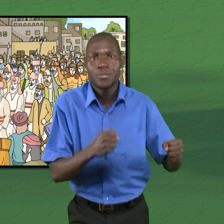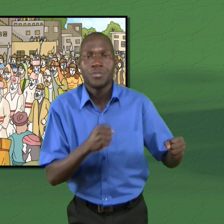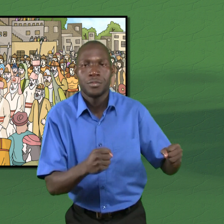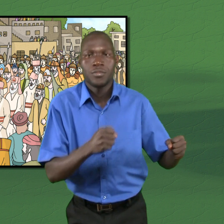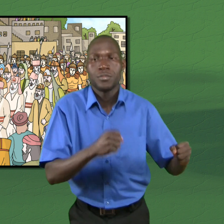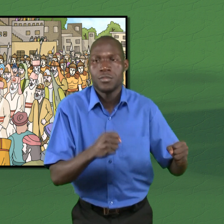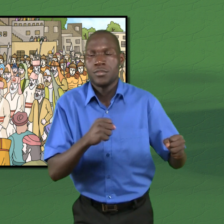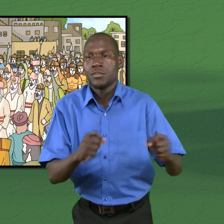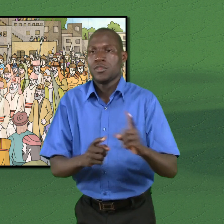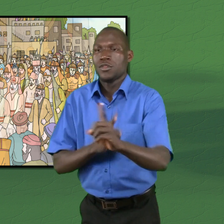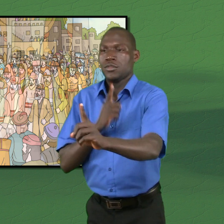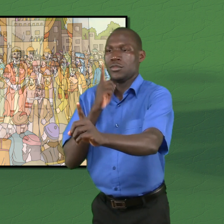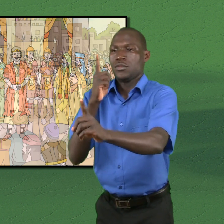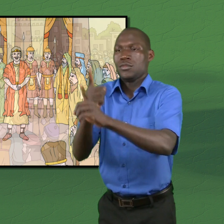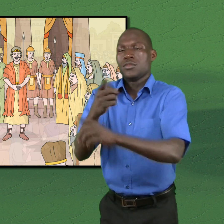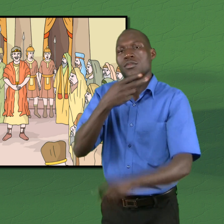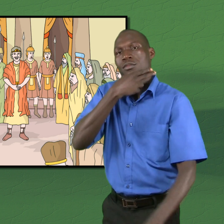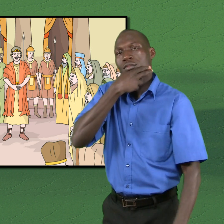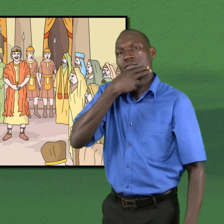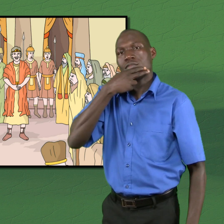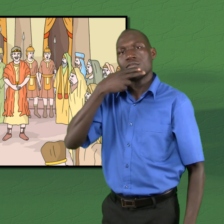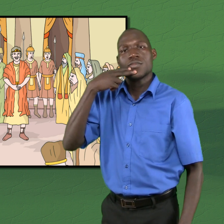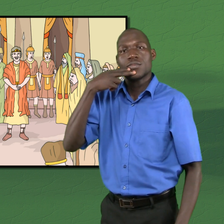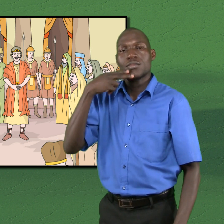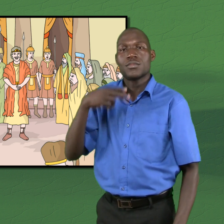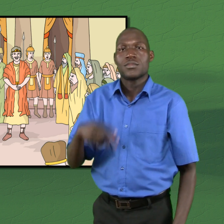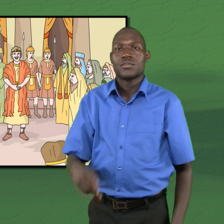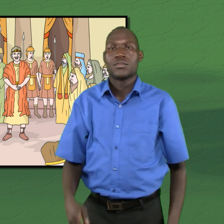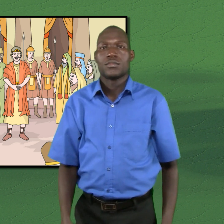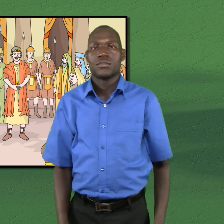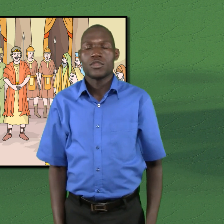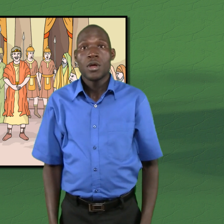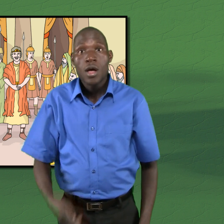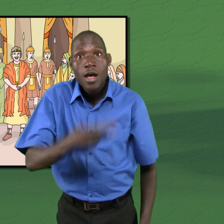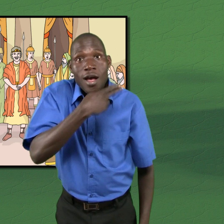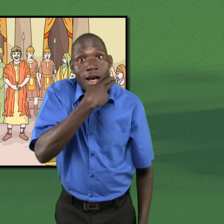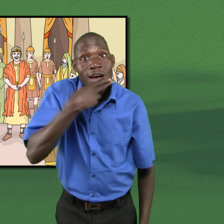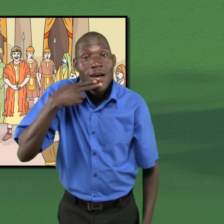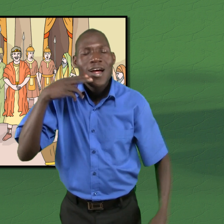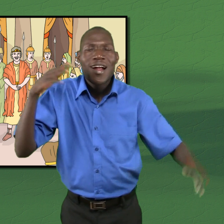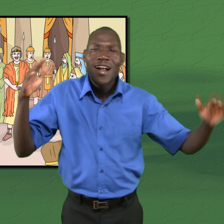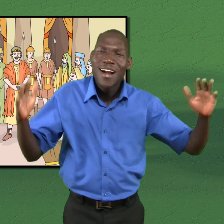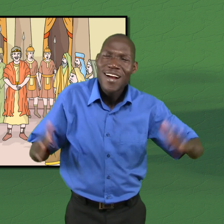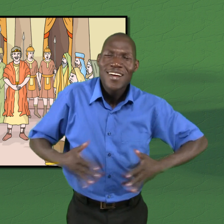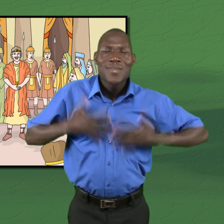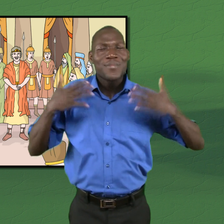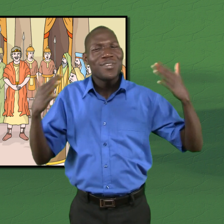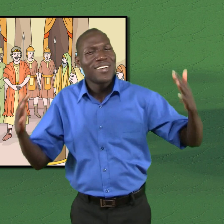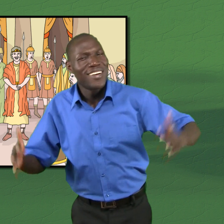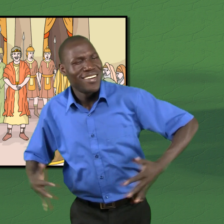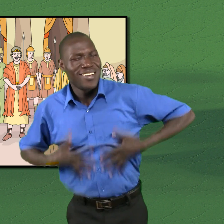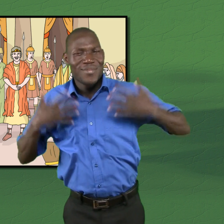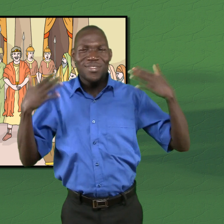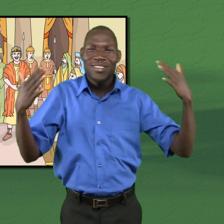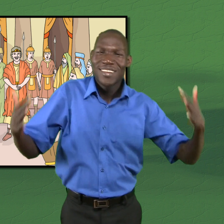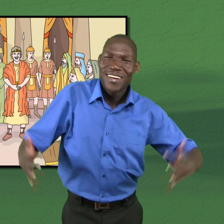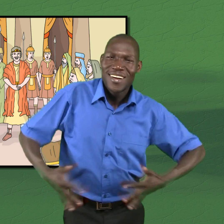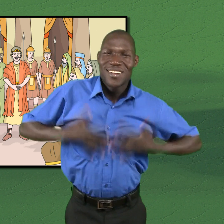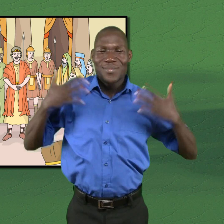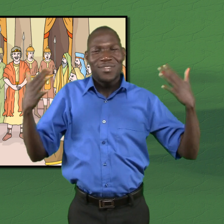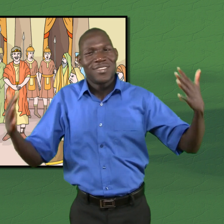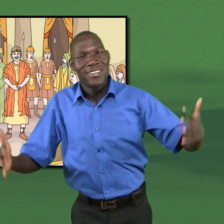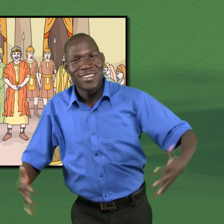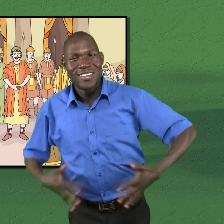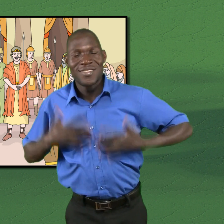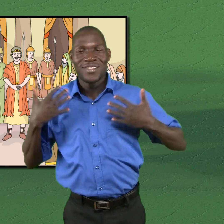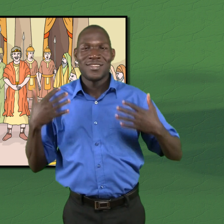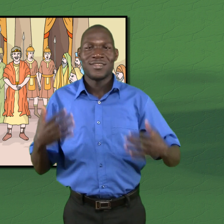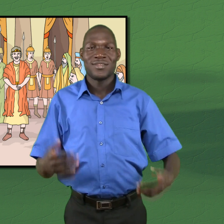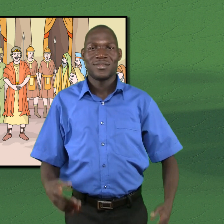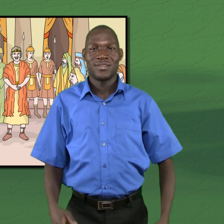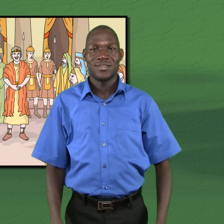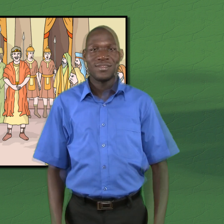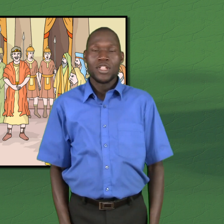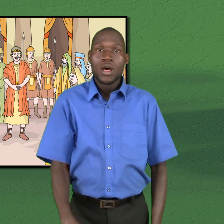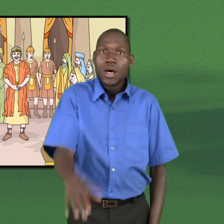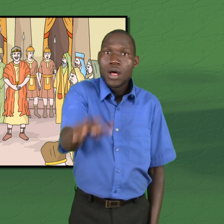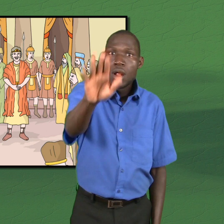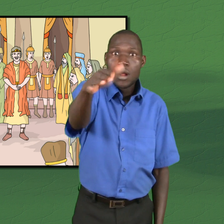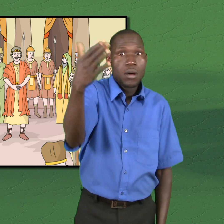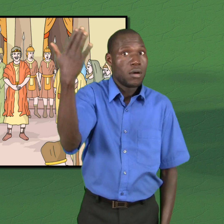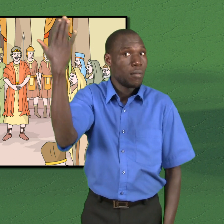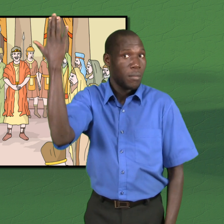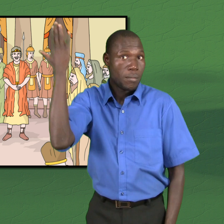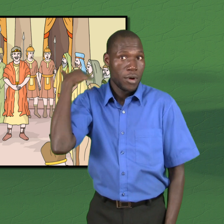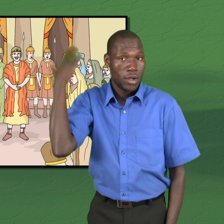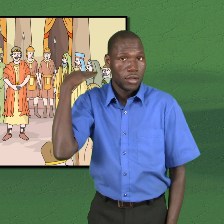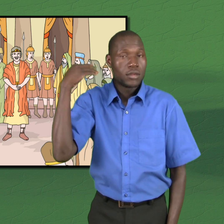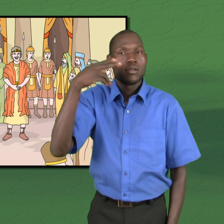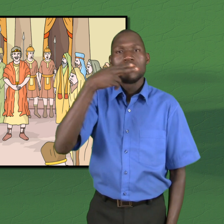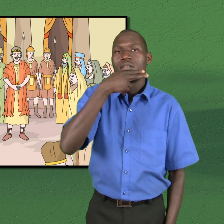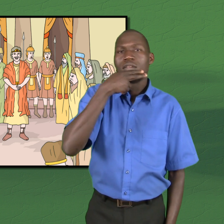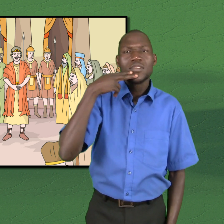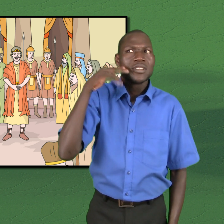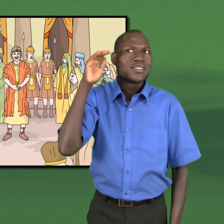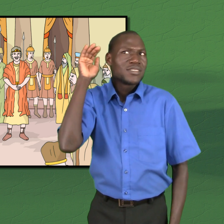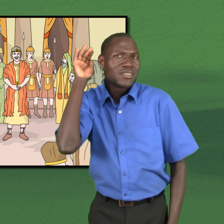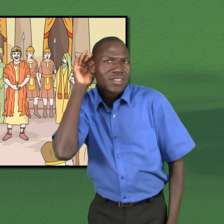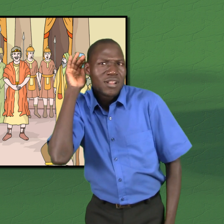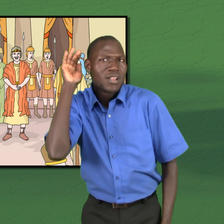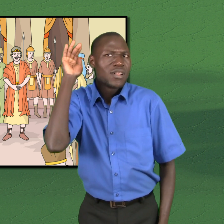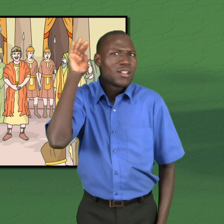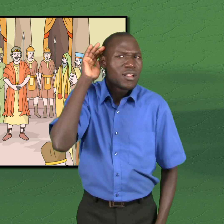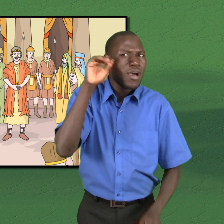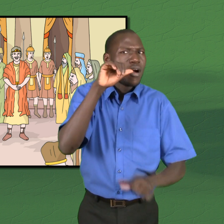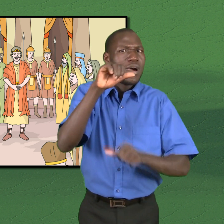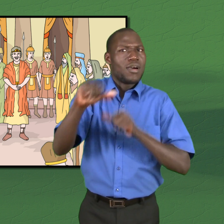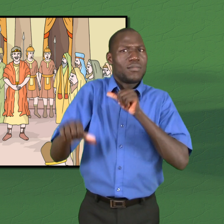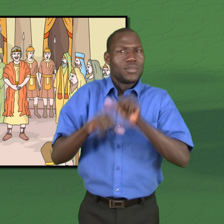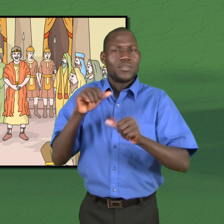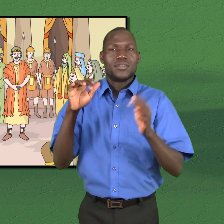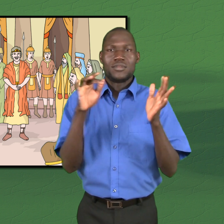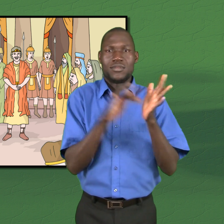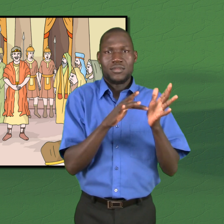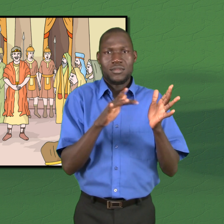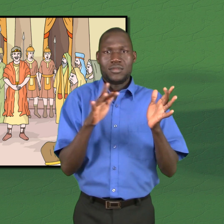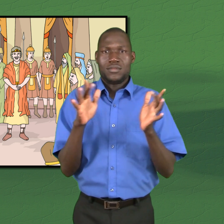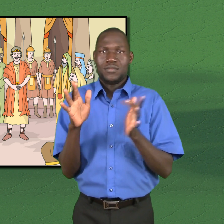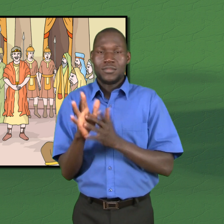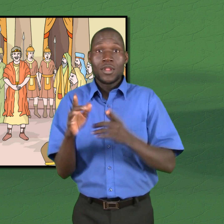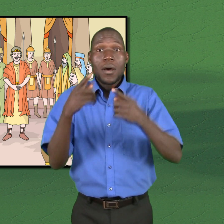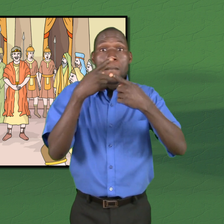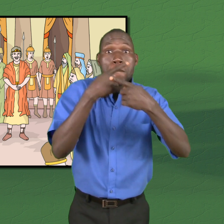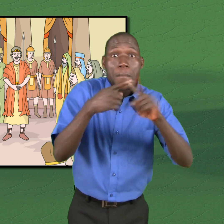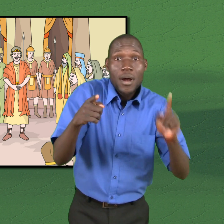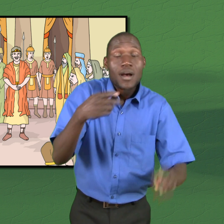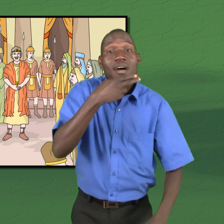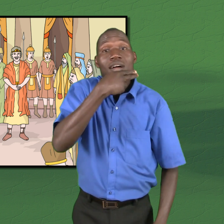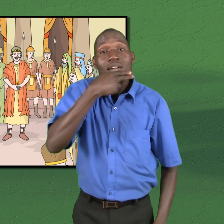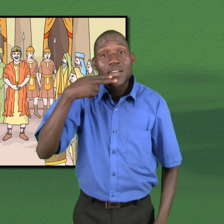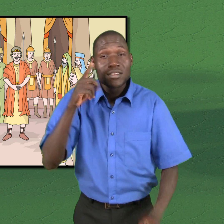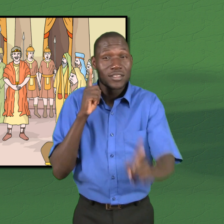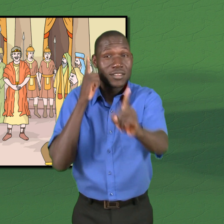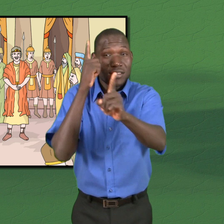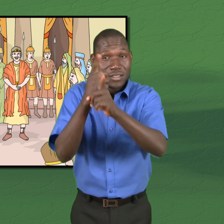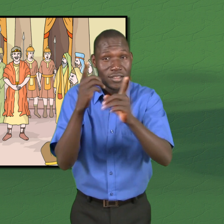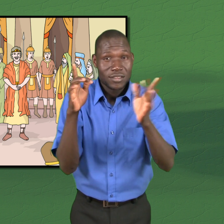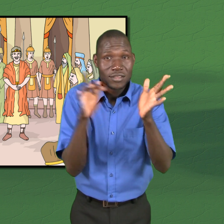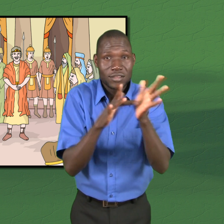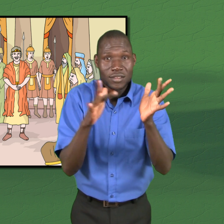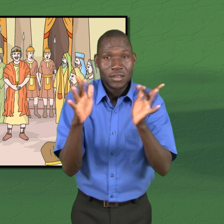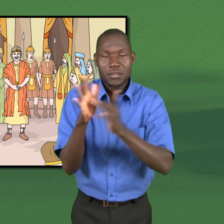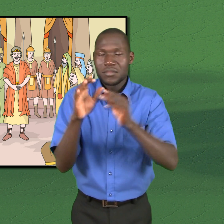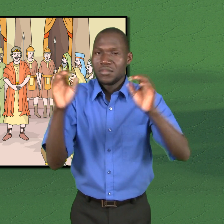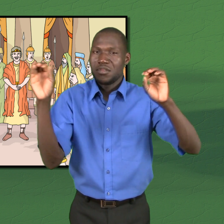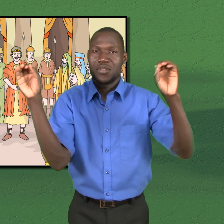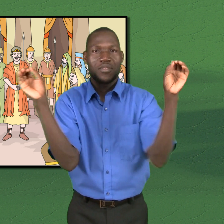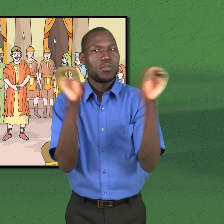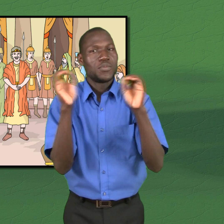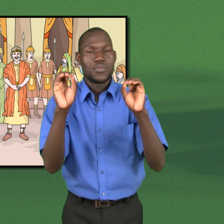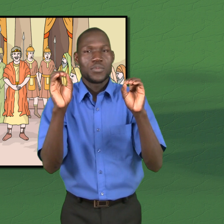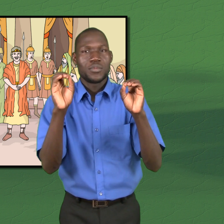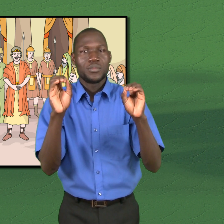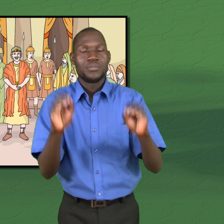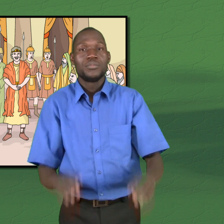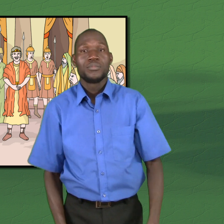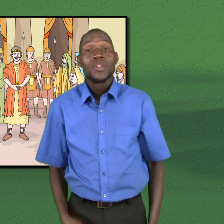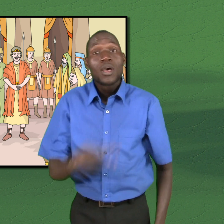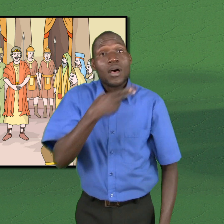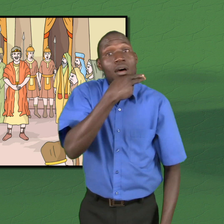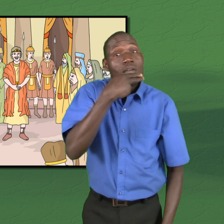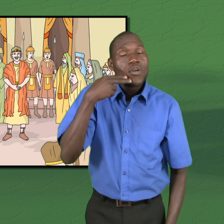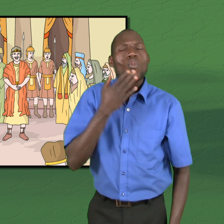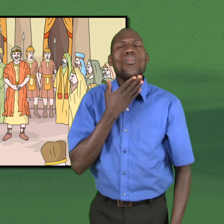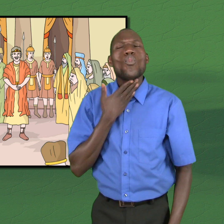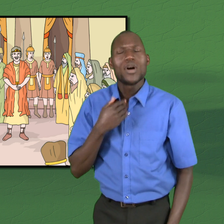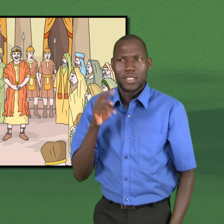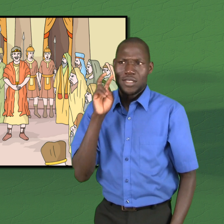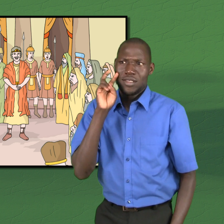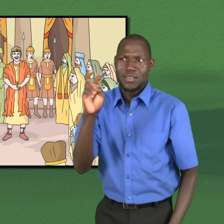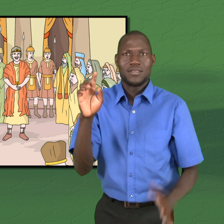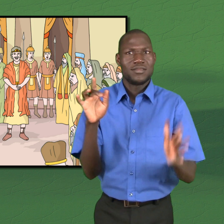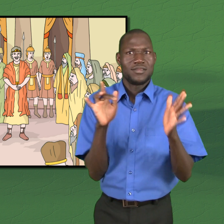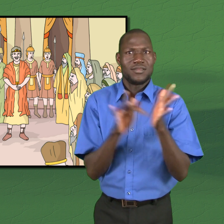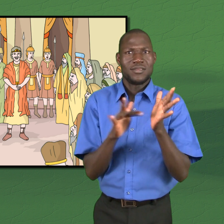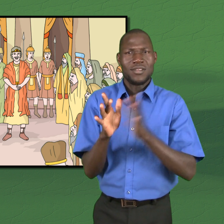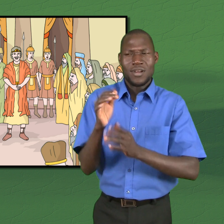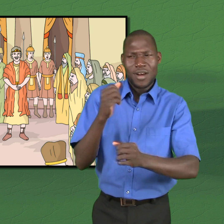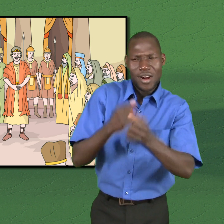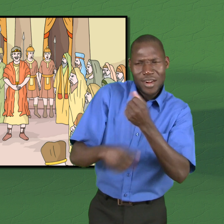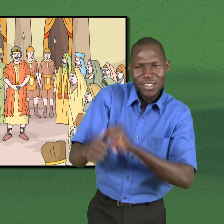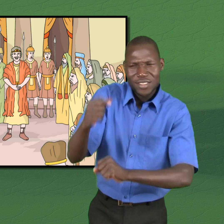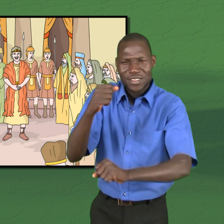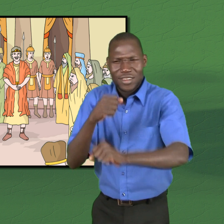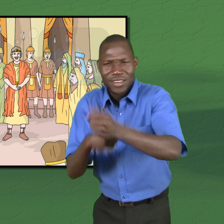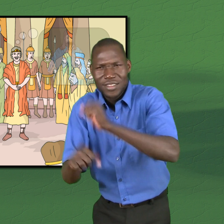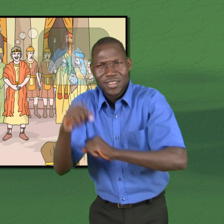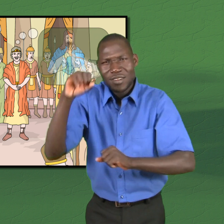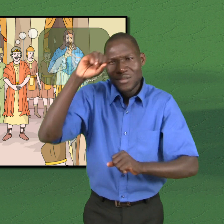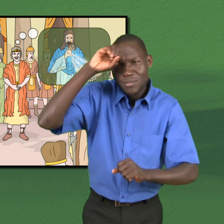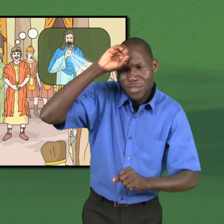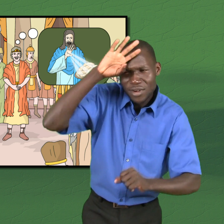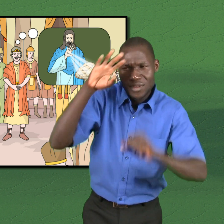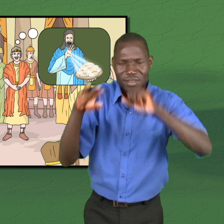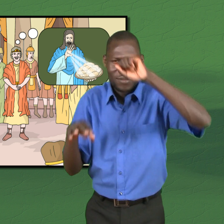When Herod saw Jesus, he was greatly pleased.